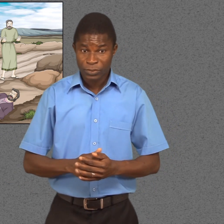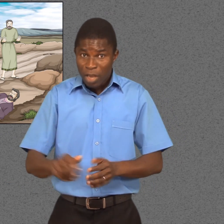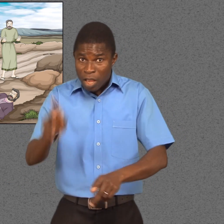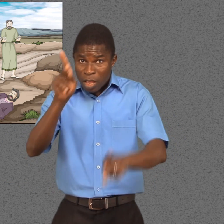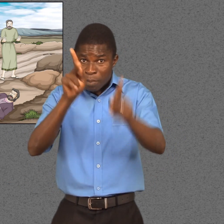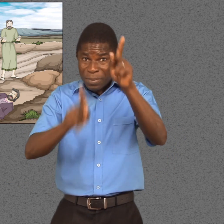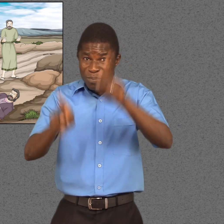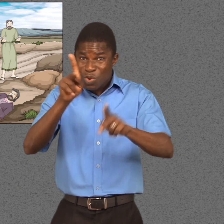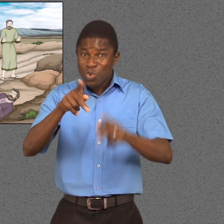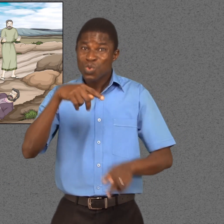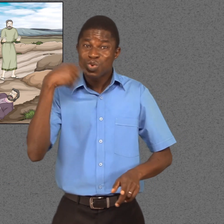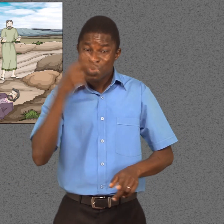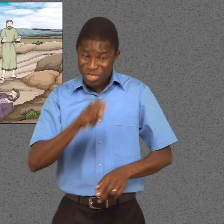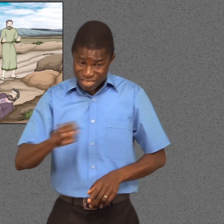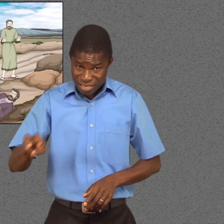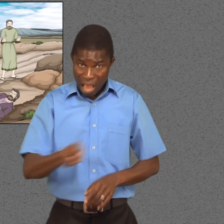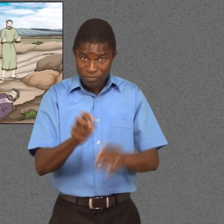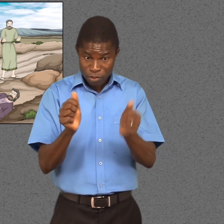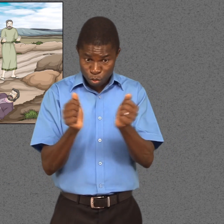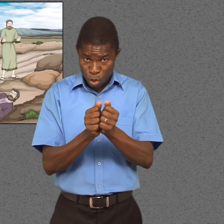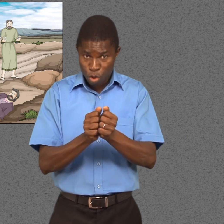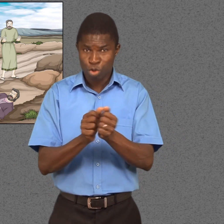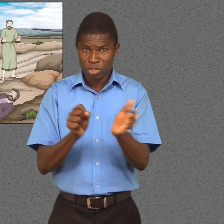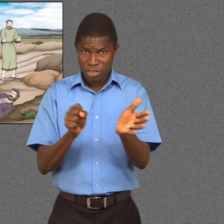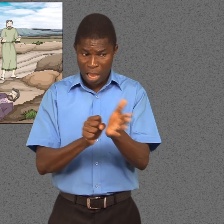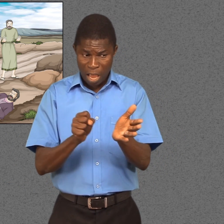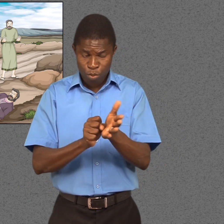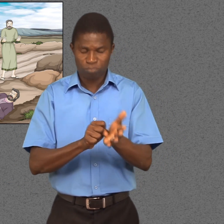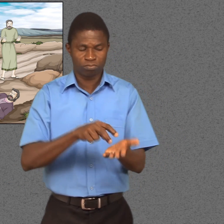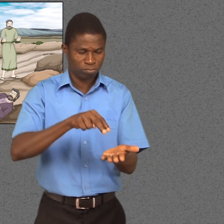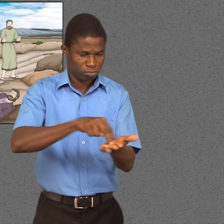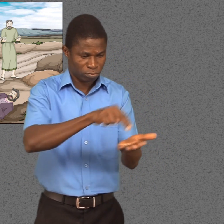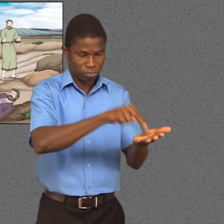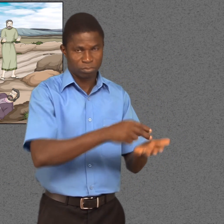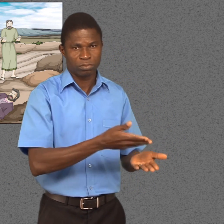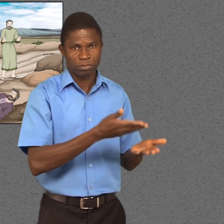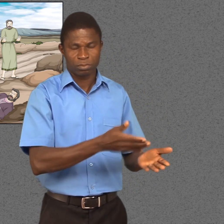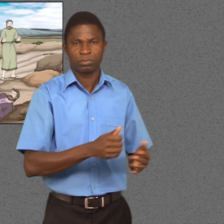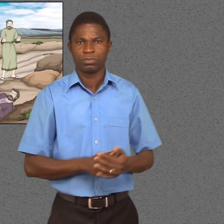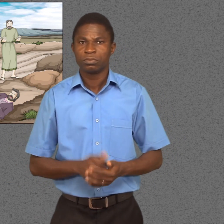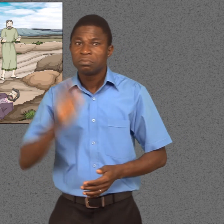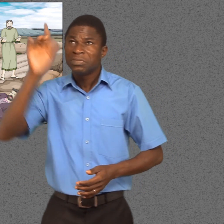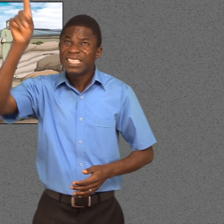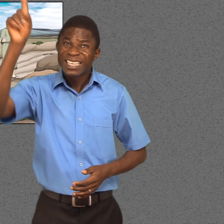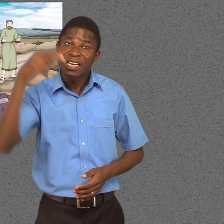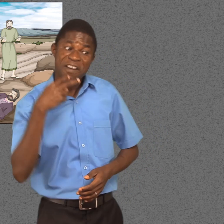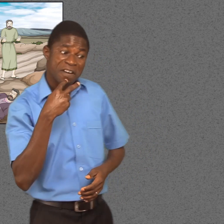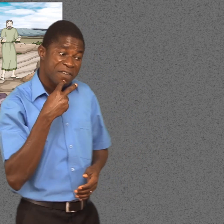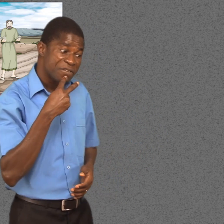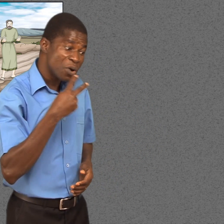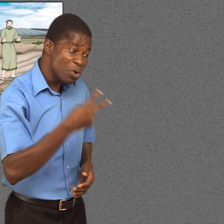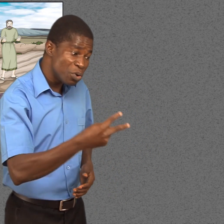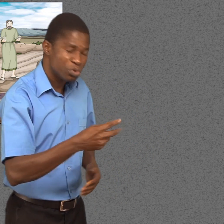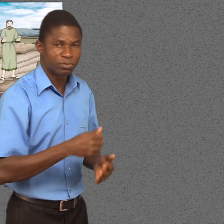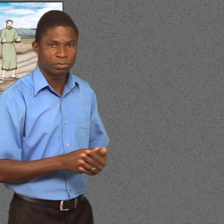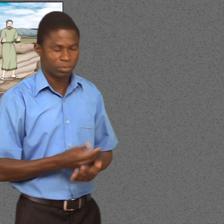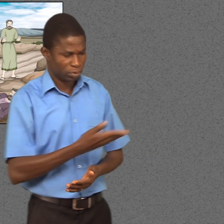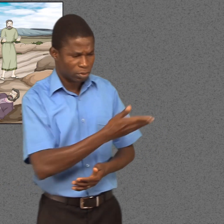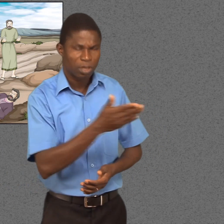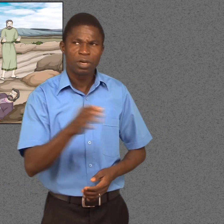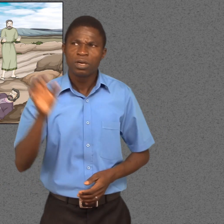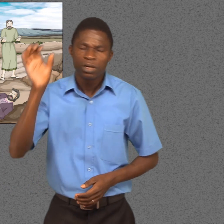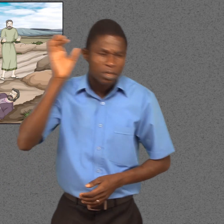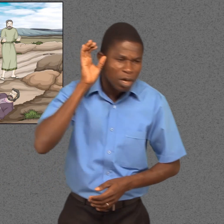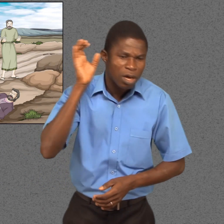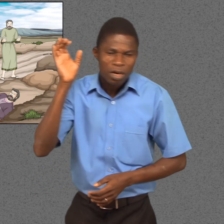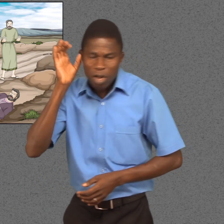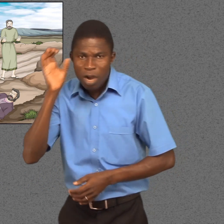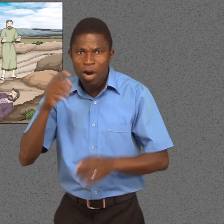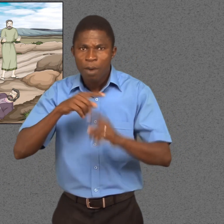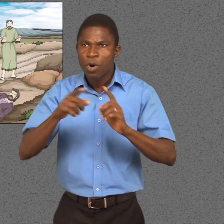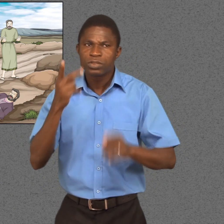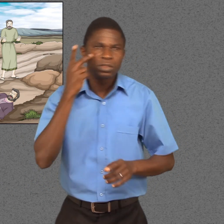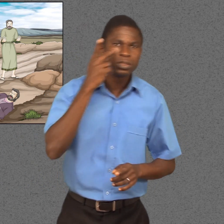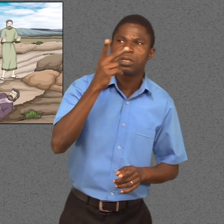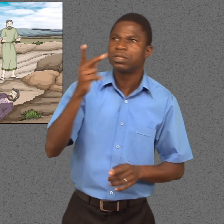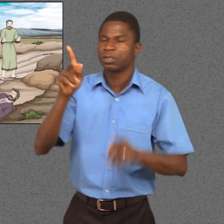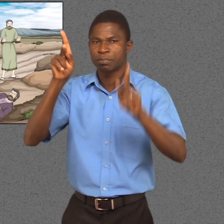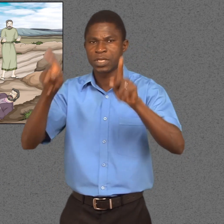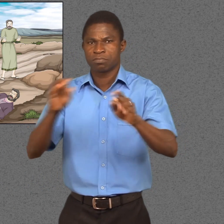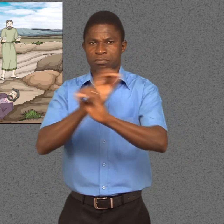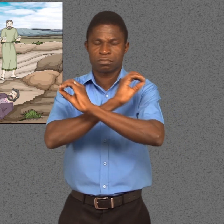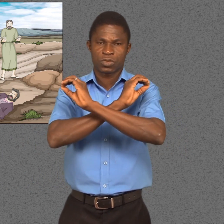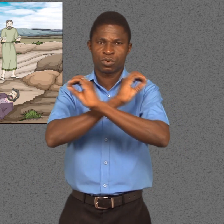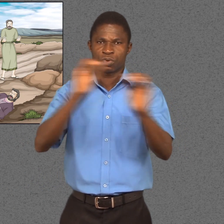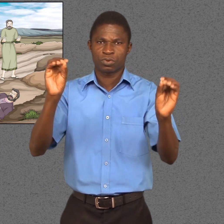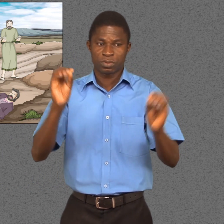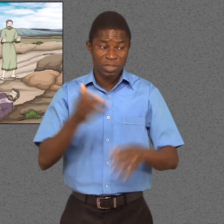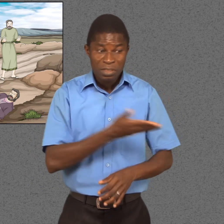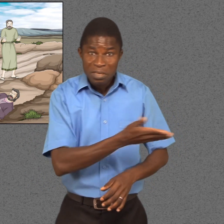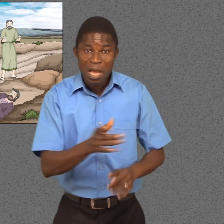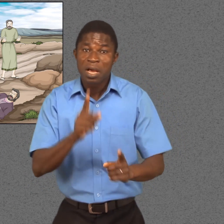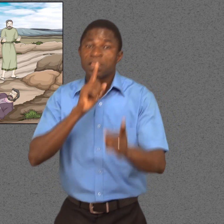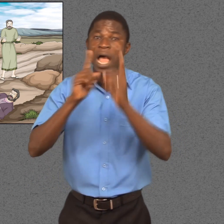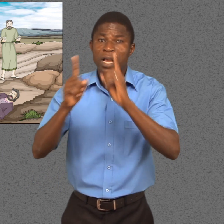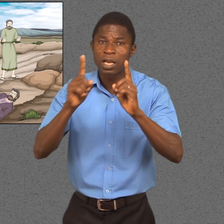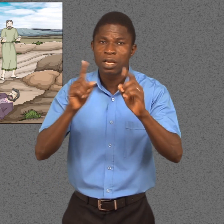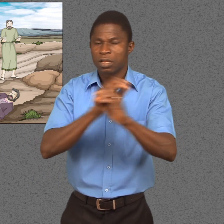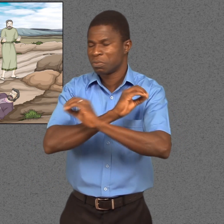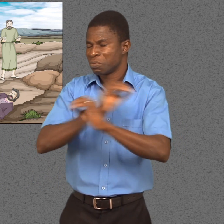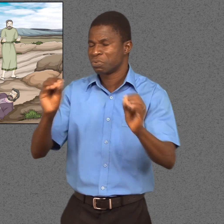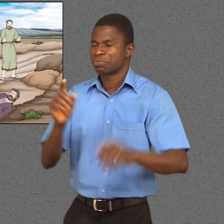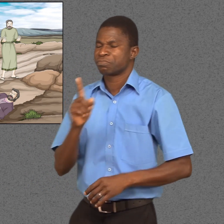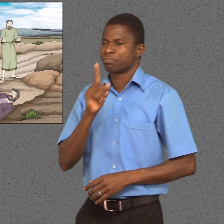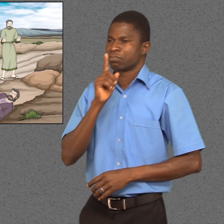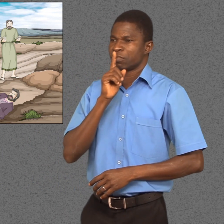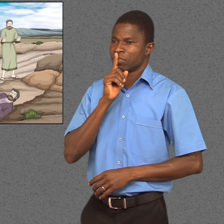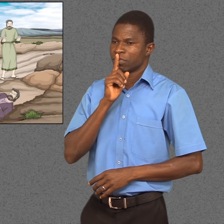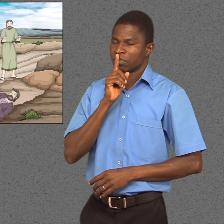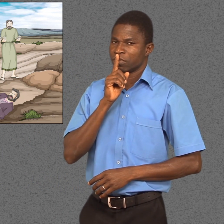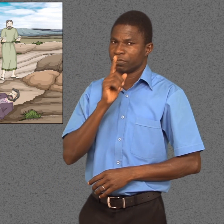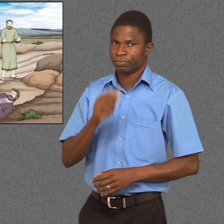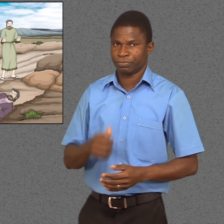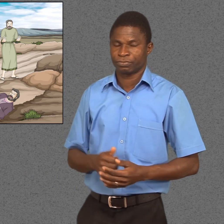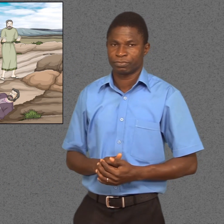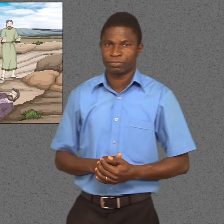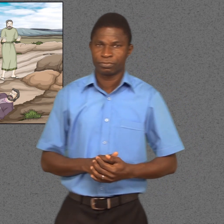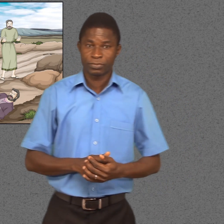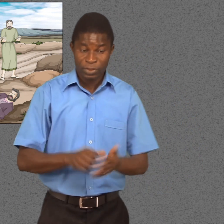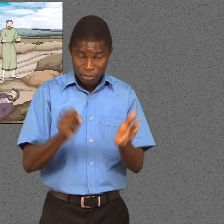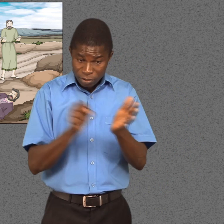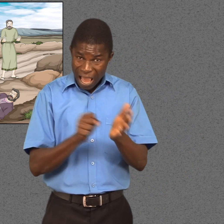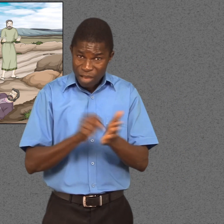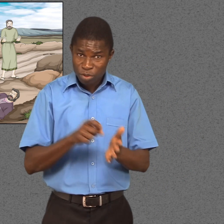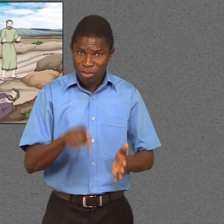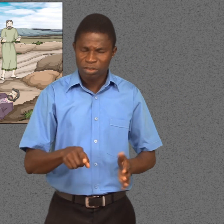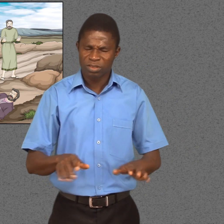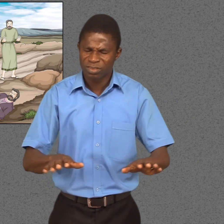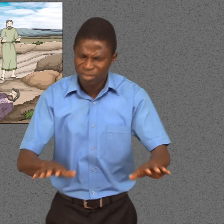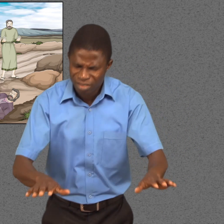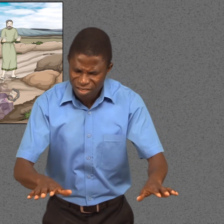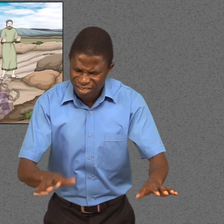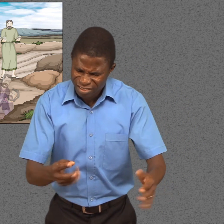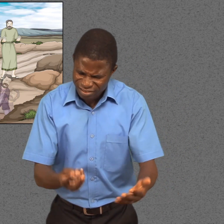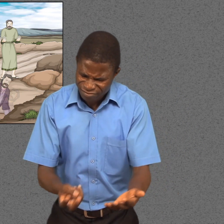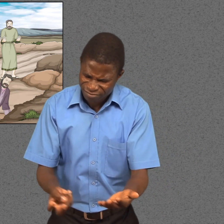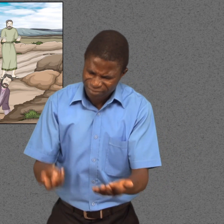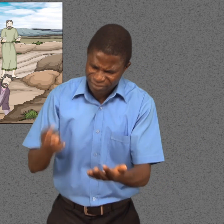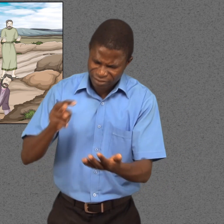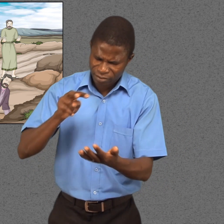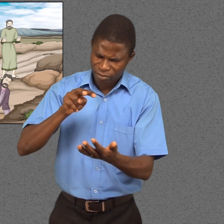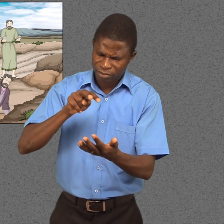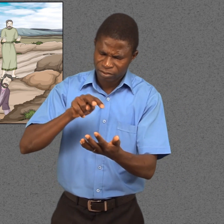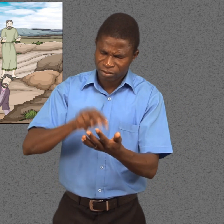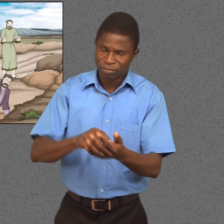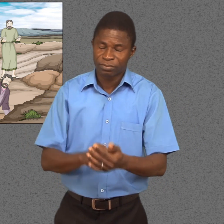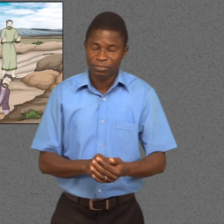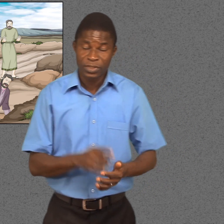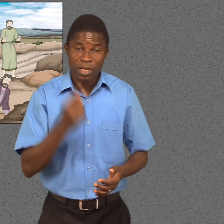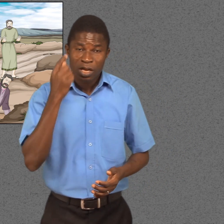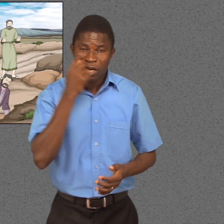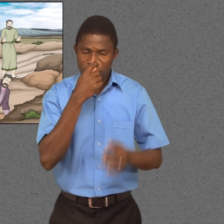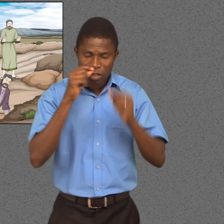The men traveling with Saul stood there speechless. They heard the voice but did not see anyone.